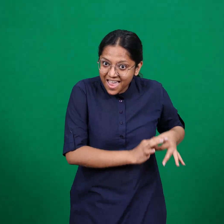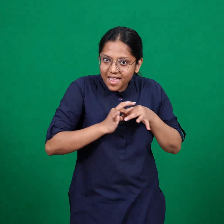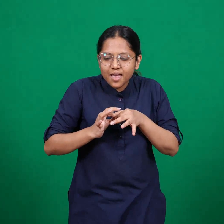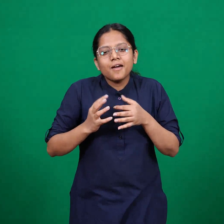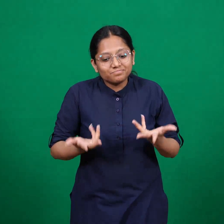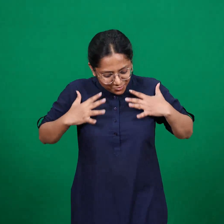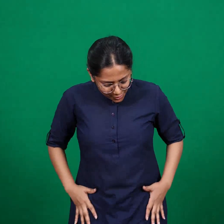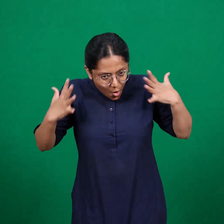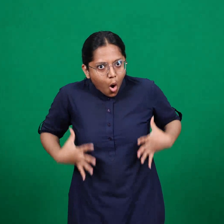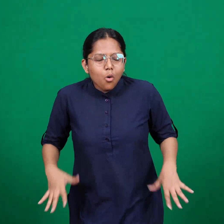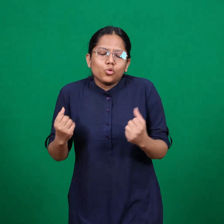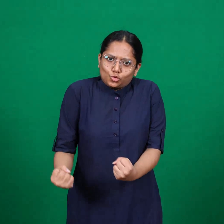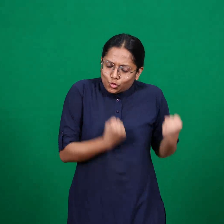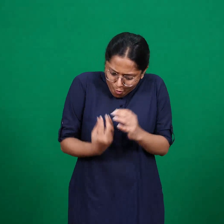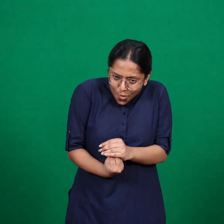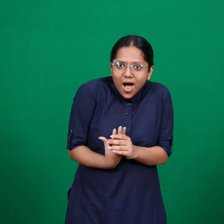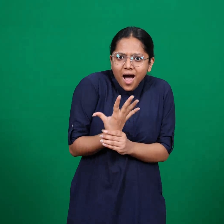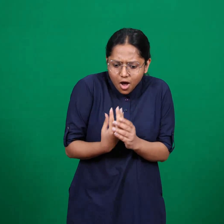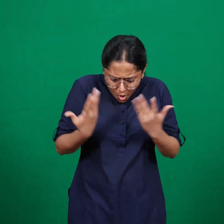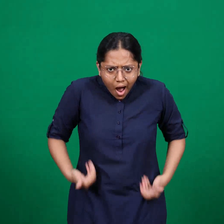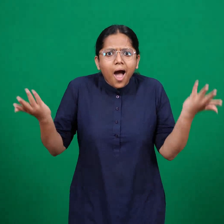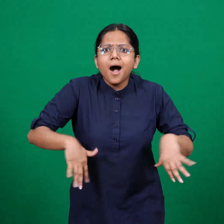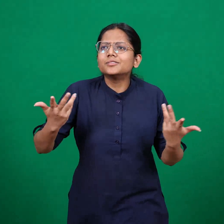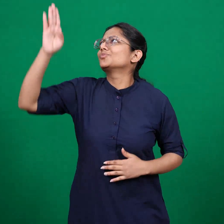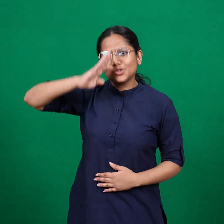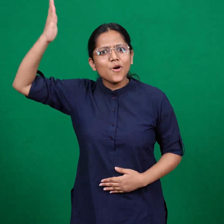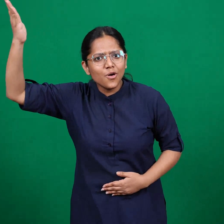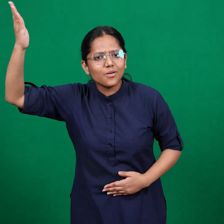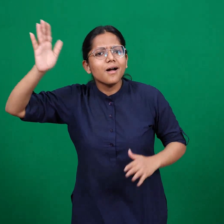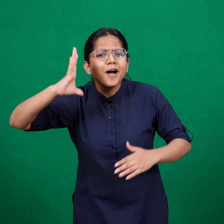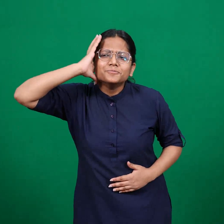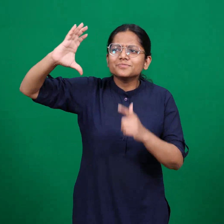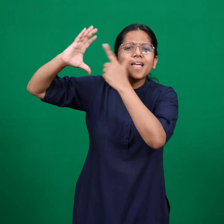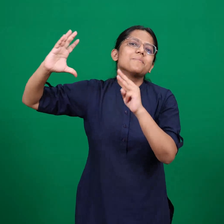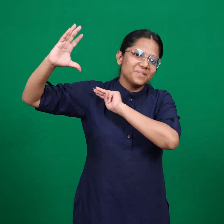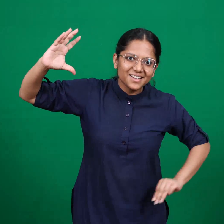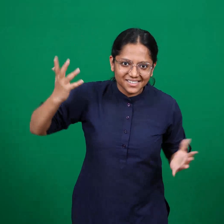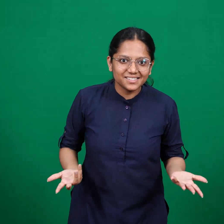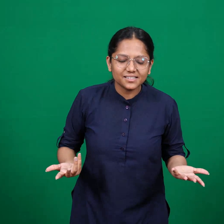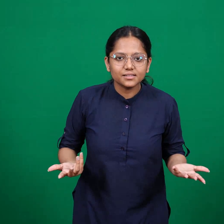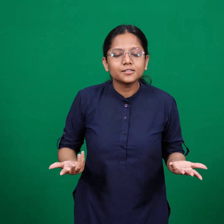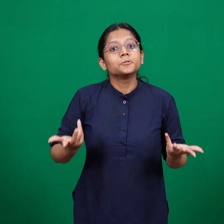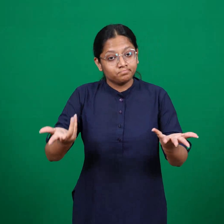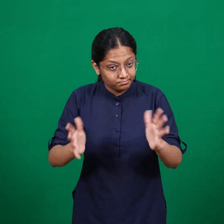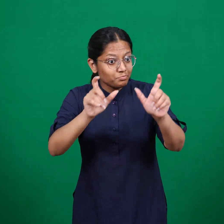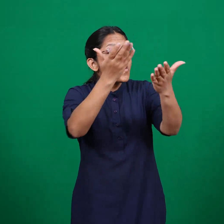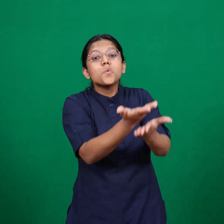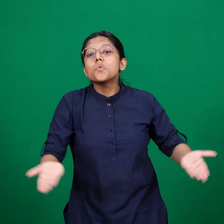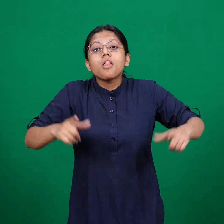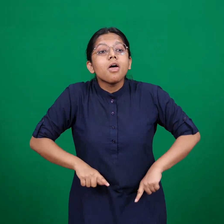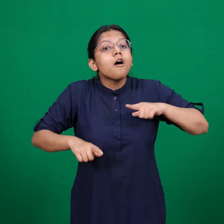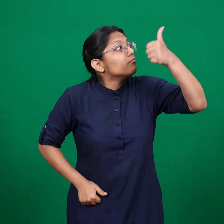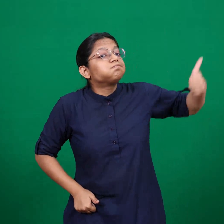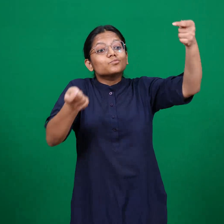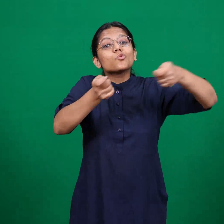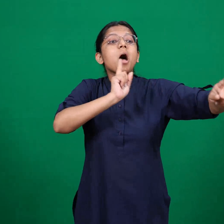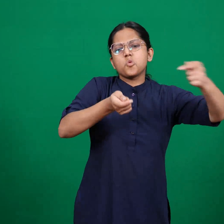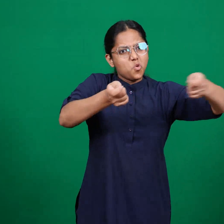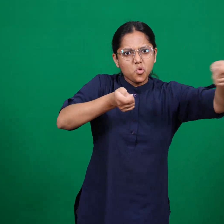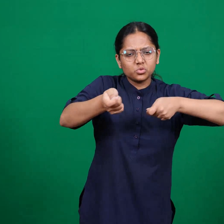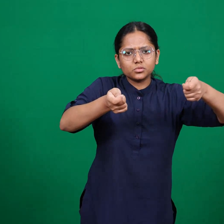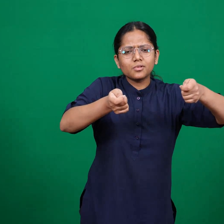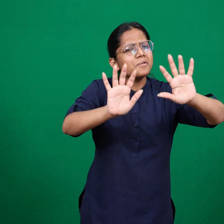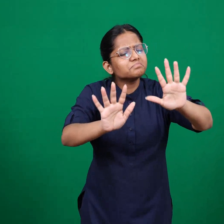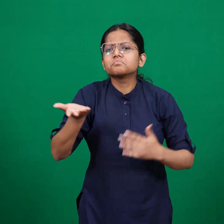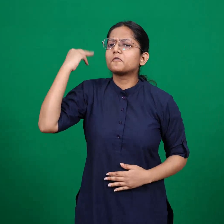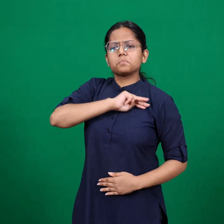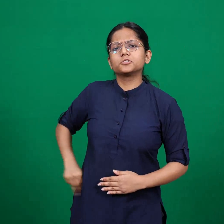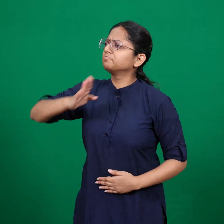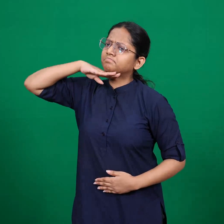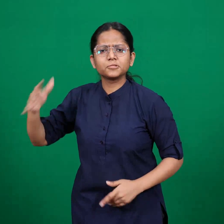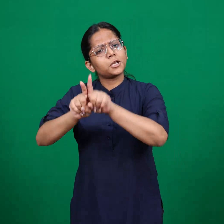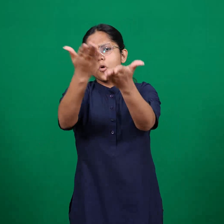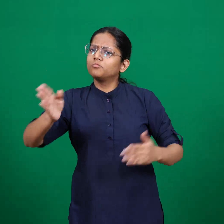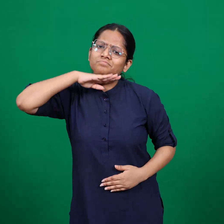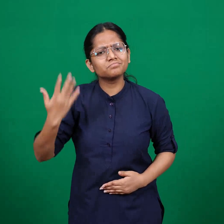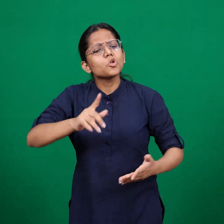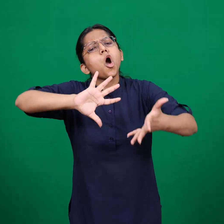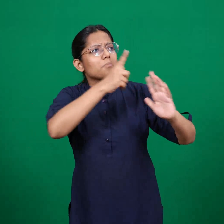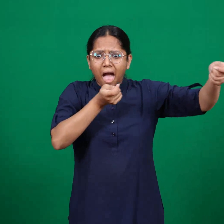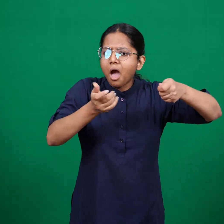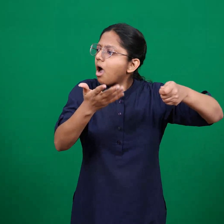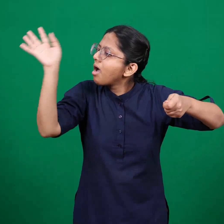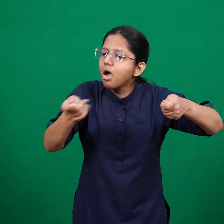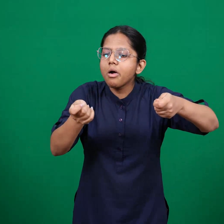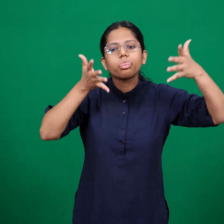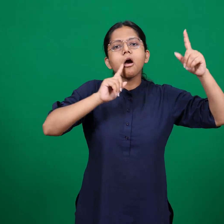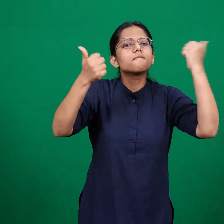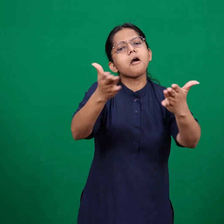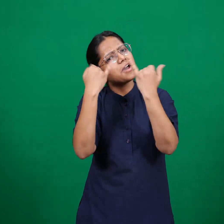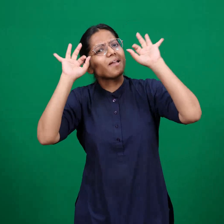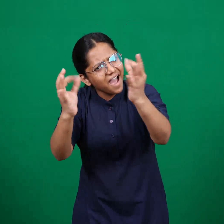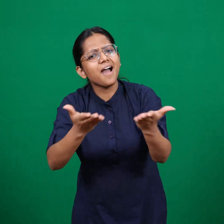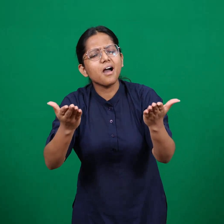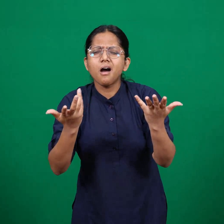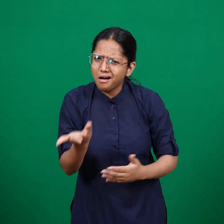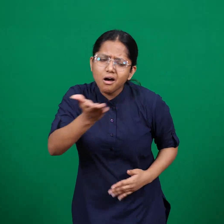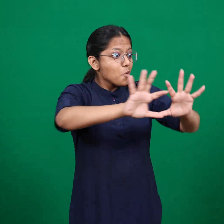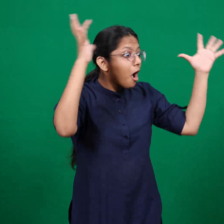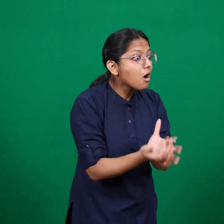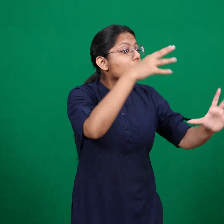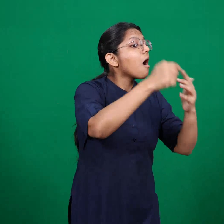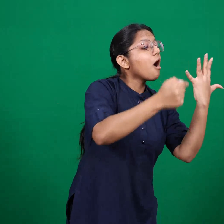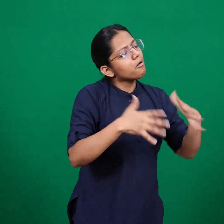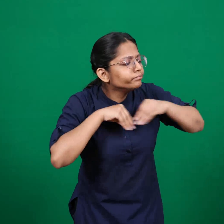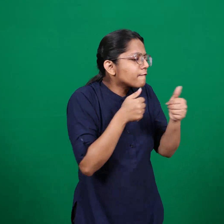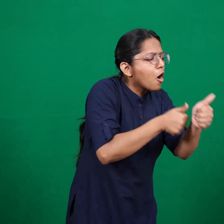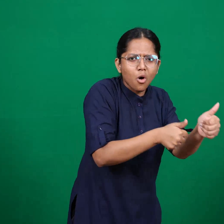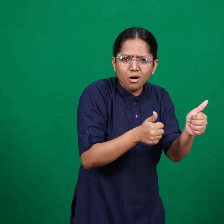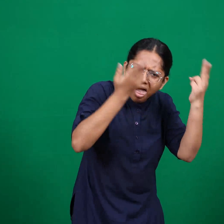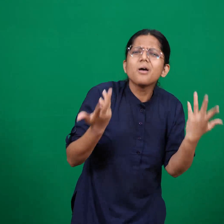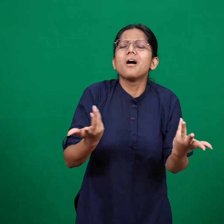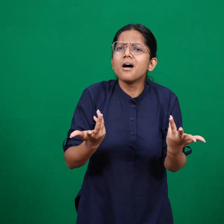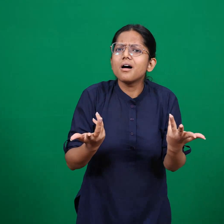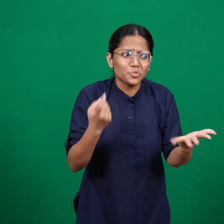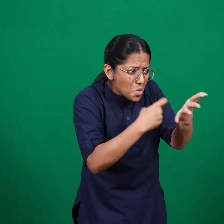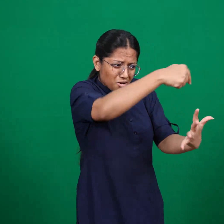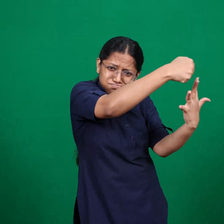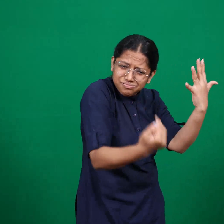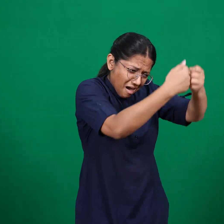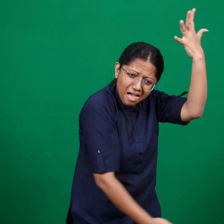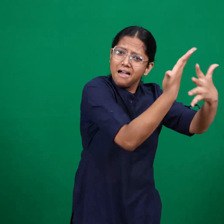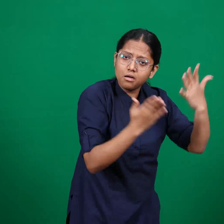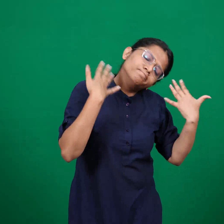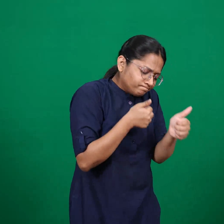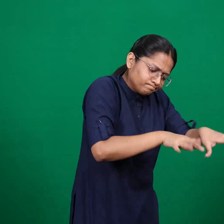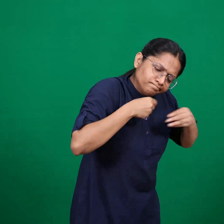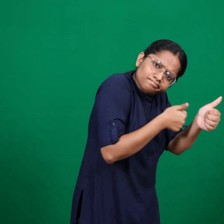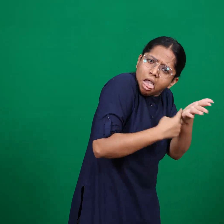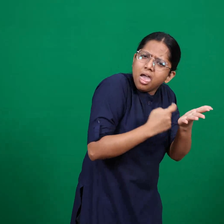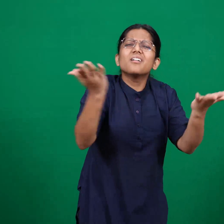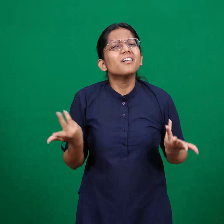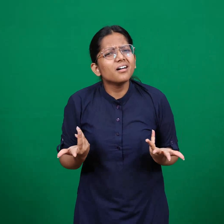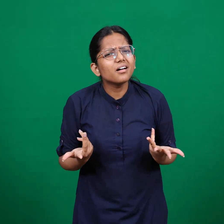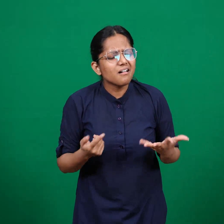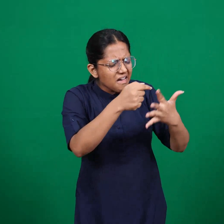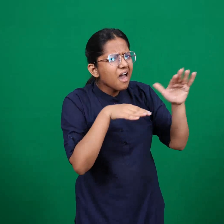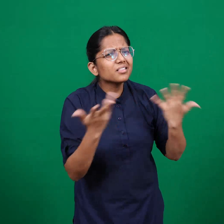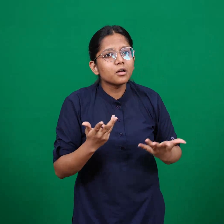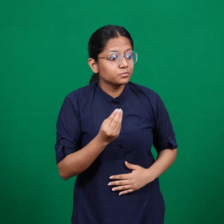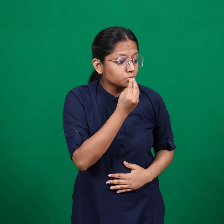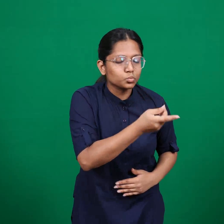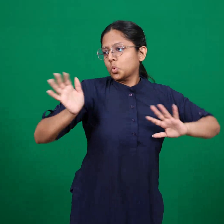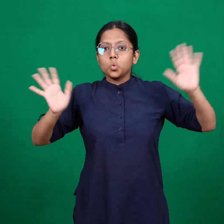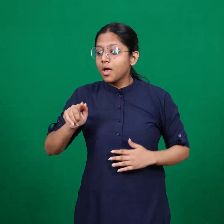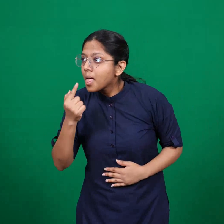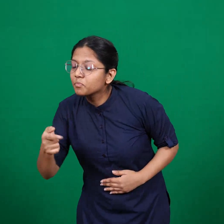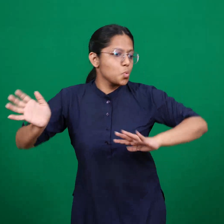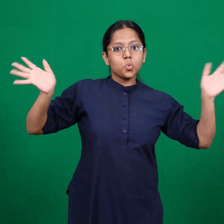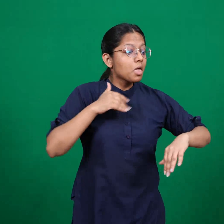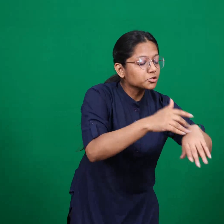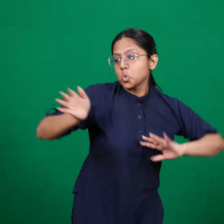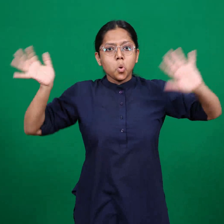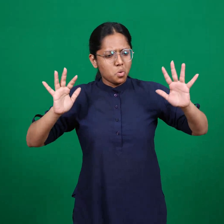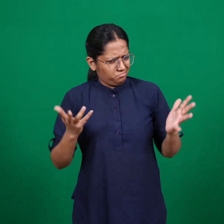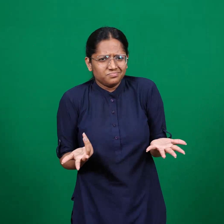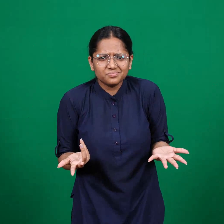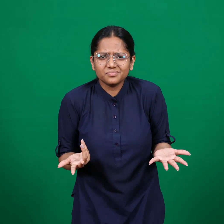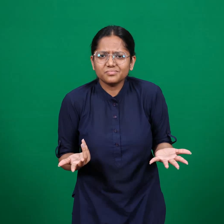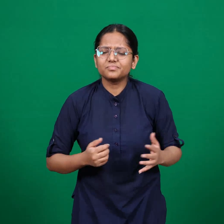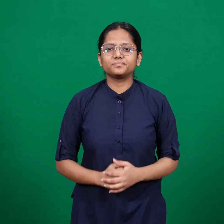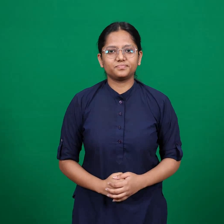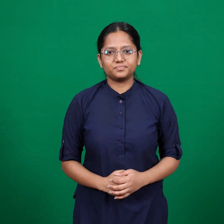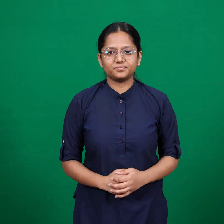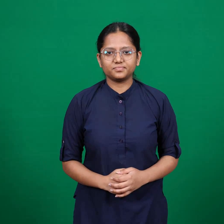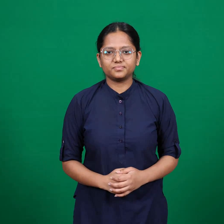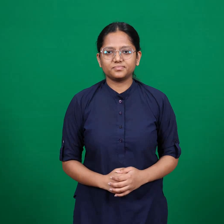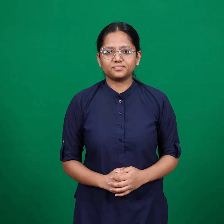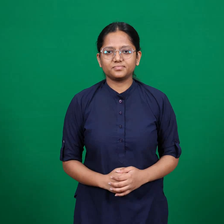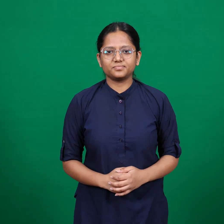If you have died with Christ to the spiritual forces of the world, why, as though you still belonged to the world, do you submit to its regulations: "Do not handle, do not taste, do not touch!"?